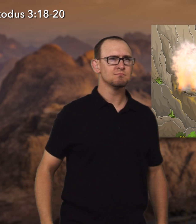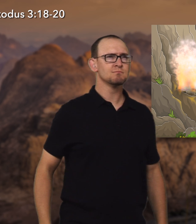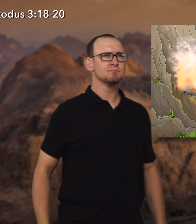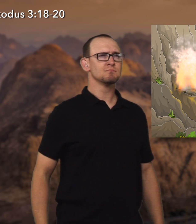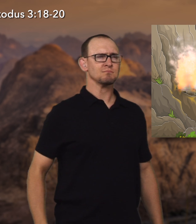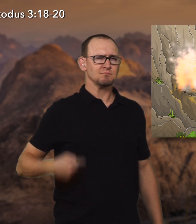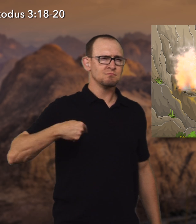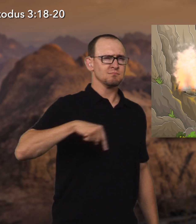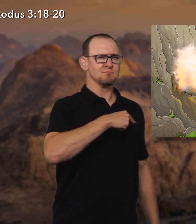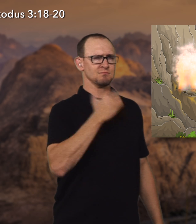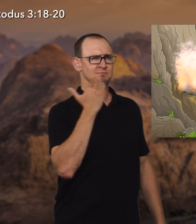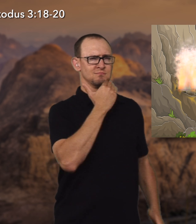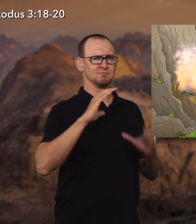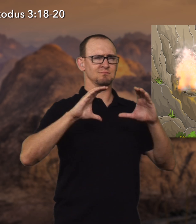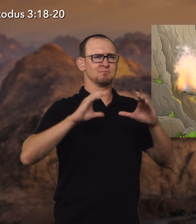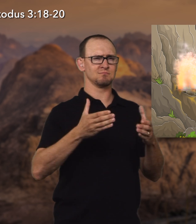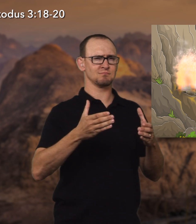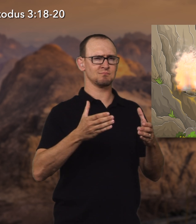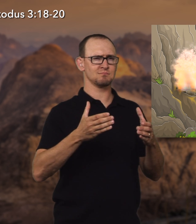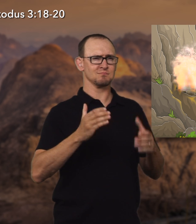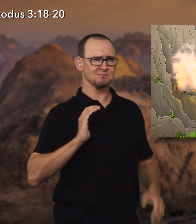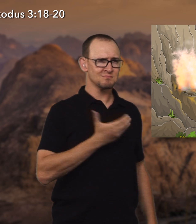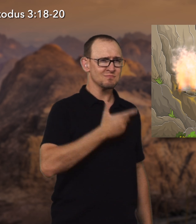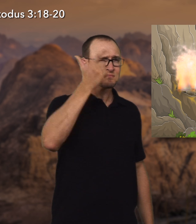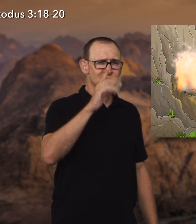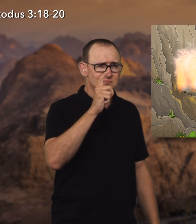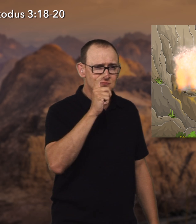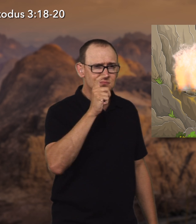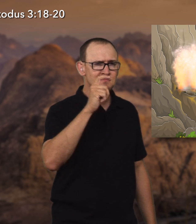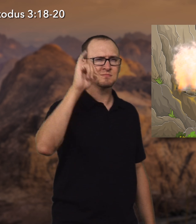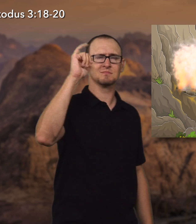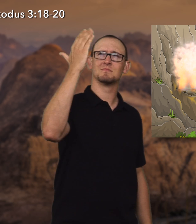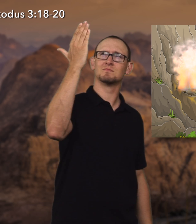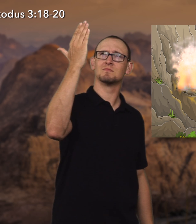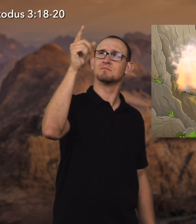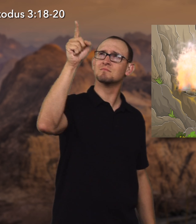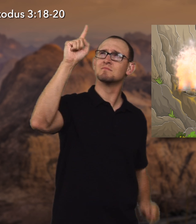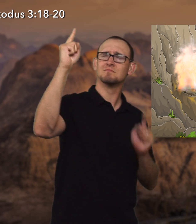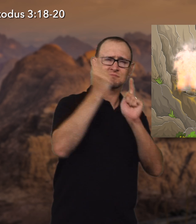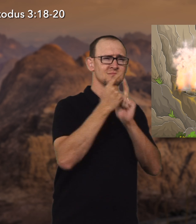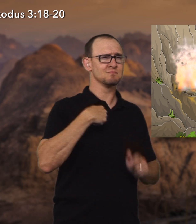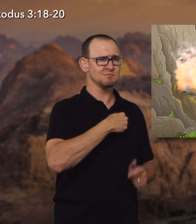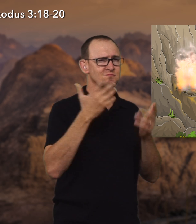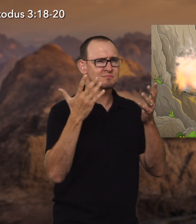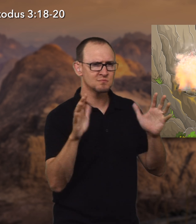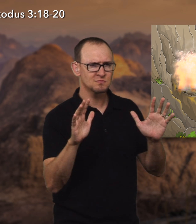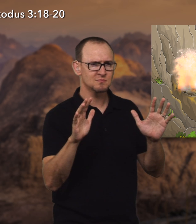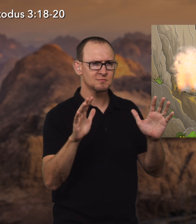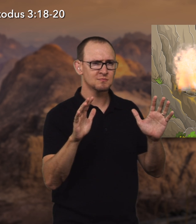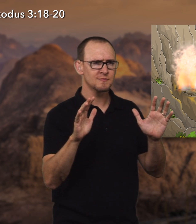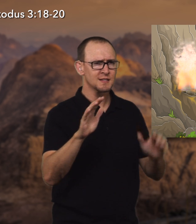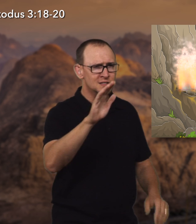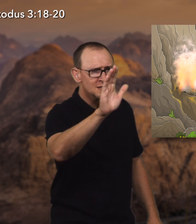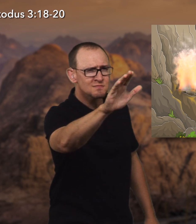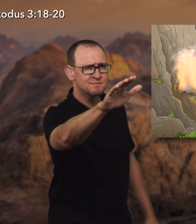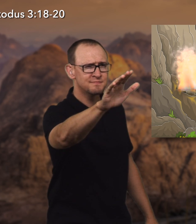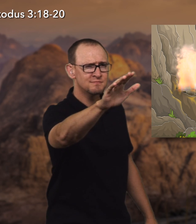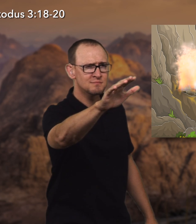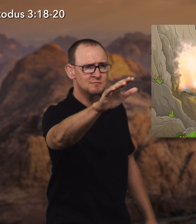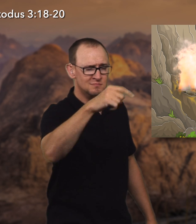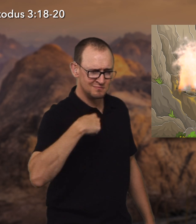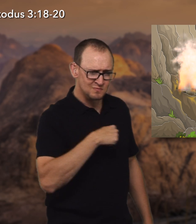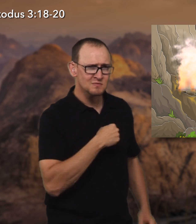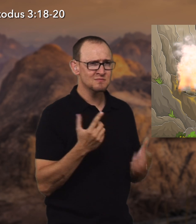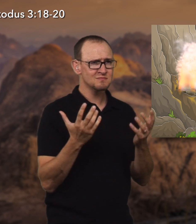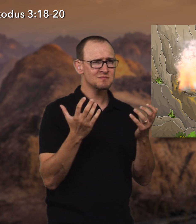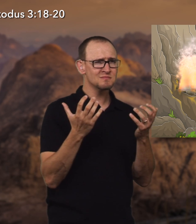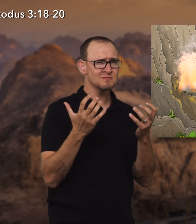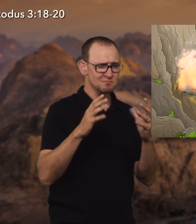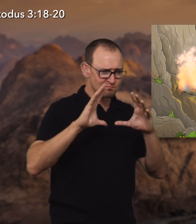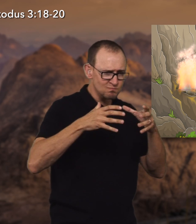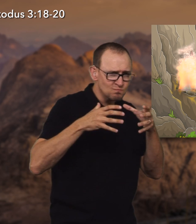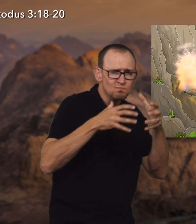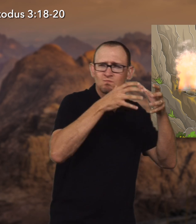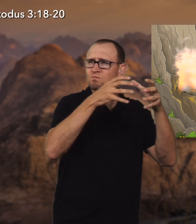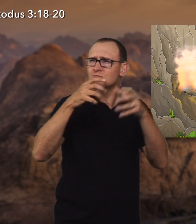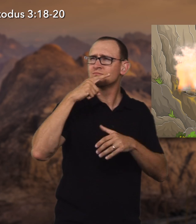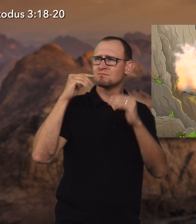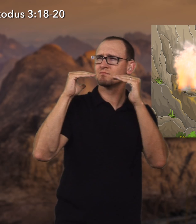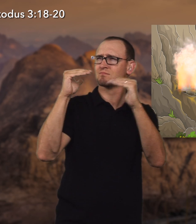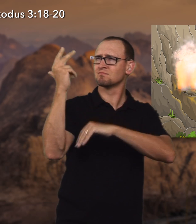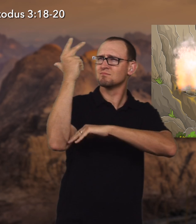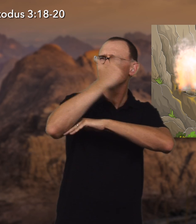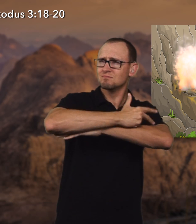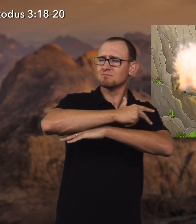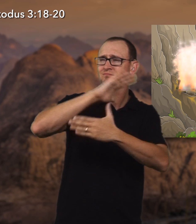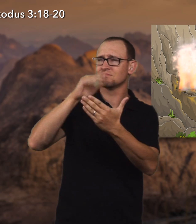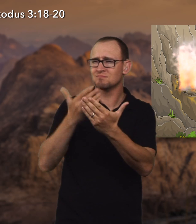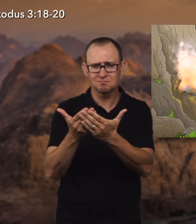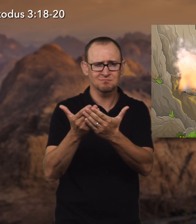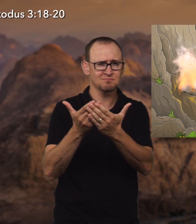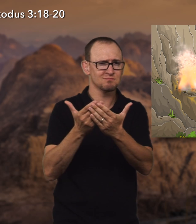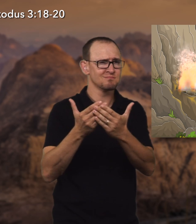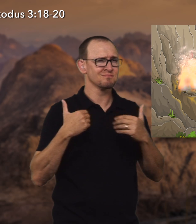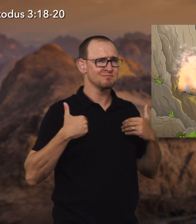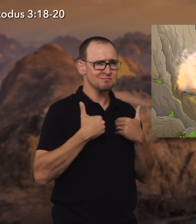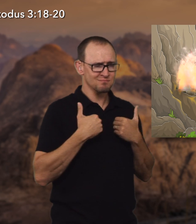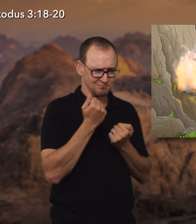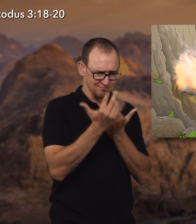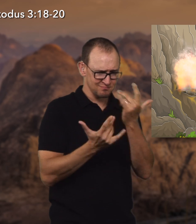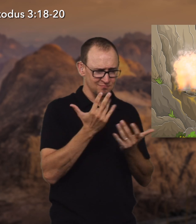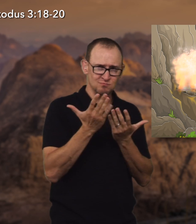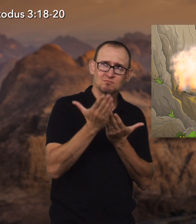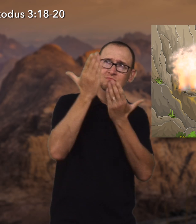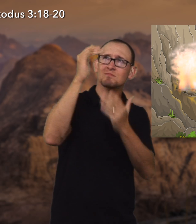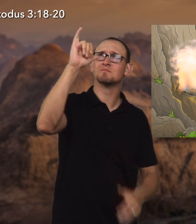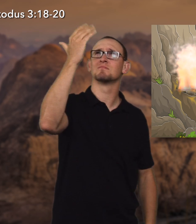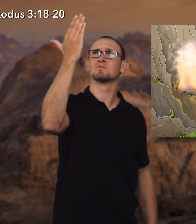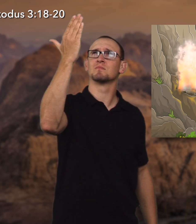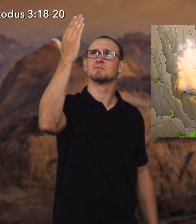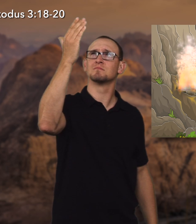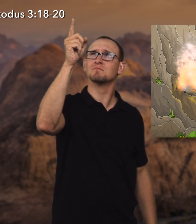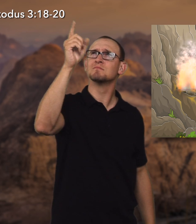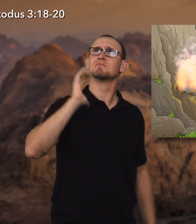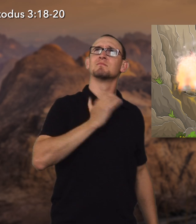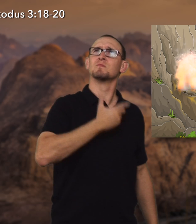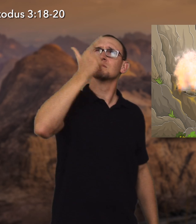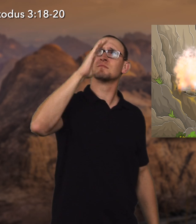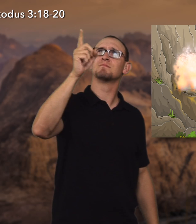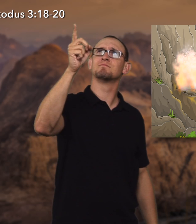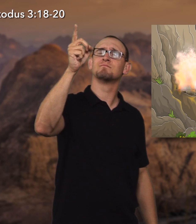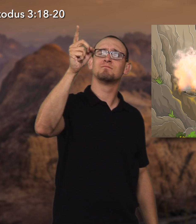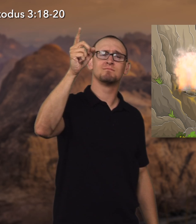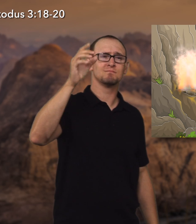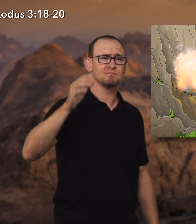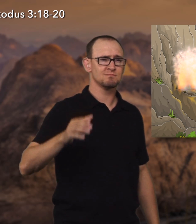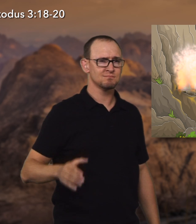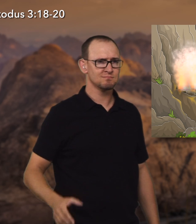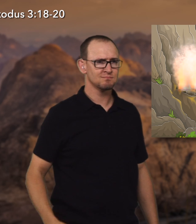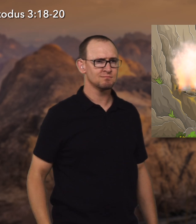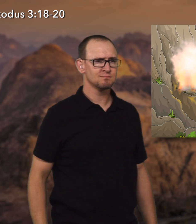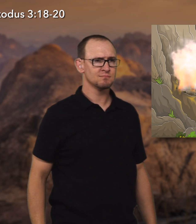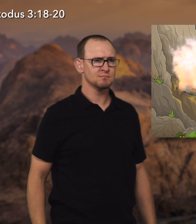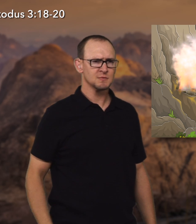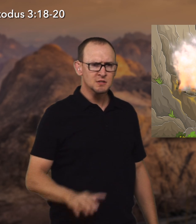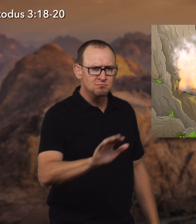Now please let us take a three-day journey into the wilderness, so that we may sacrifice to the LORD our God.’